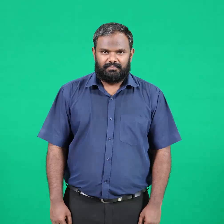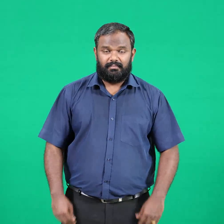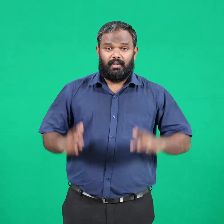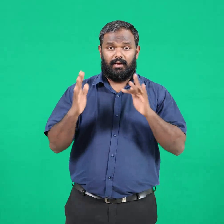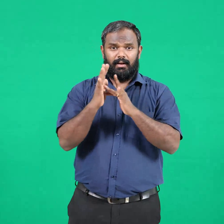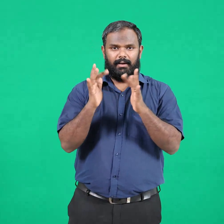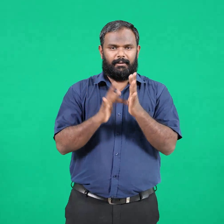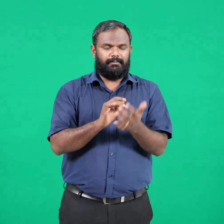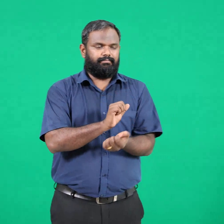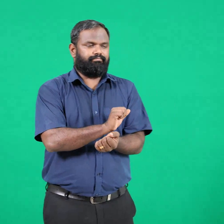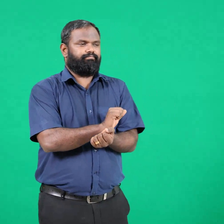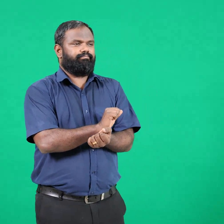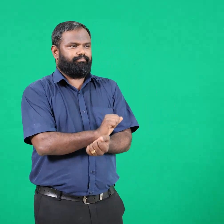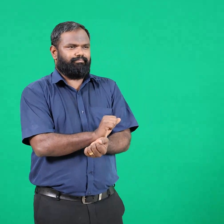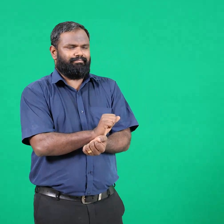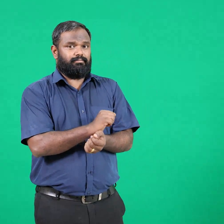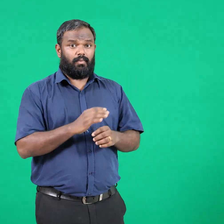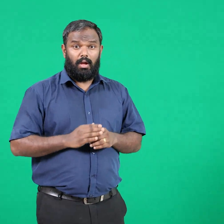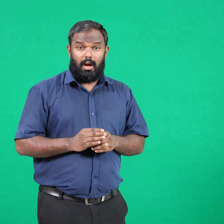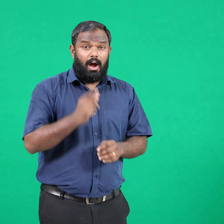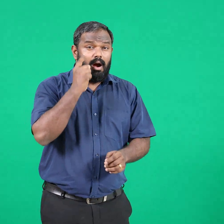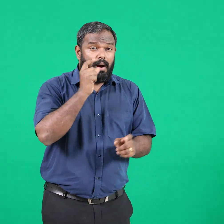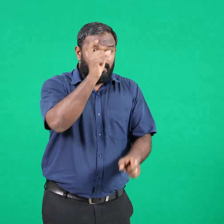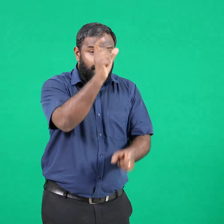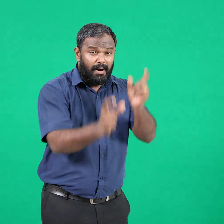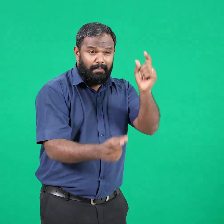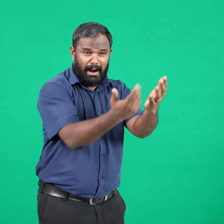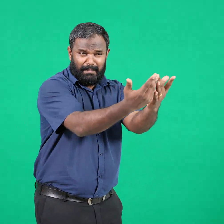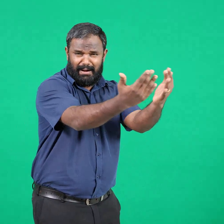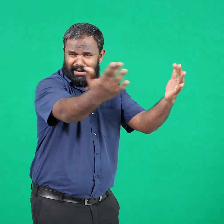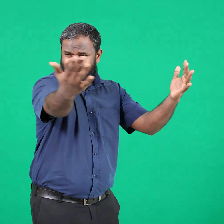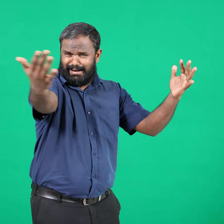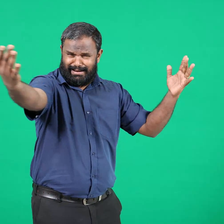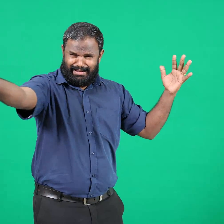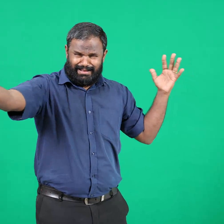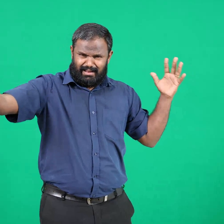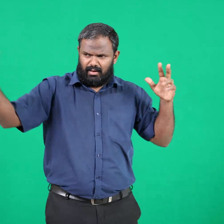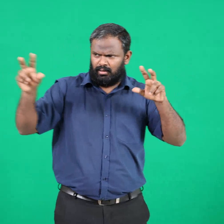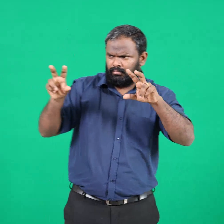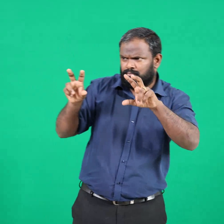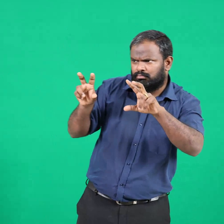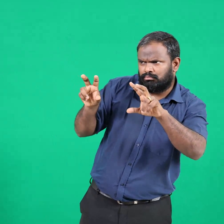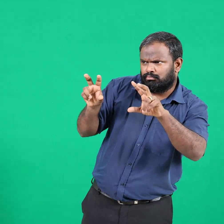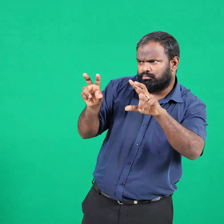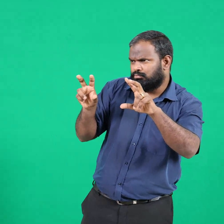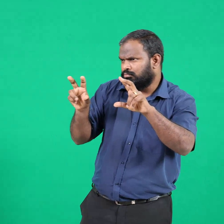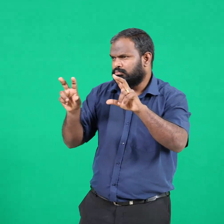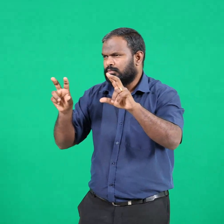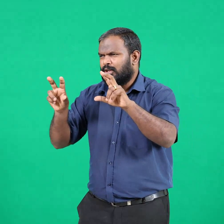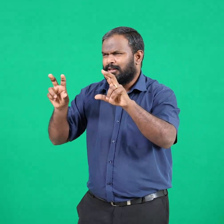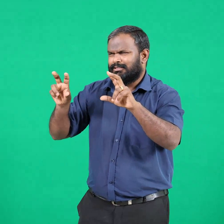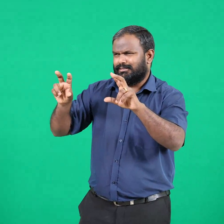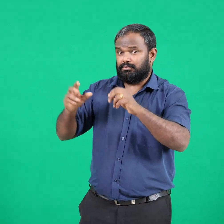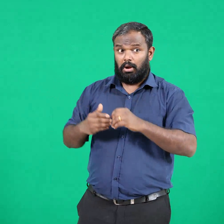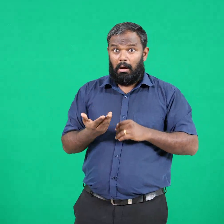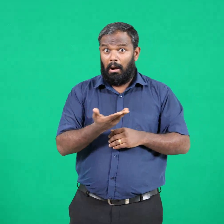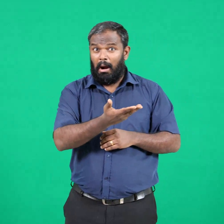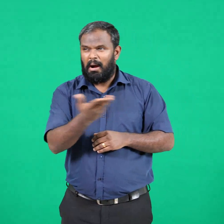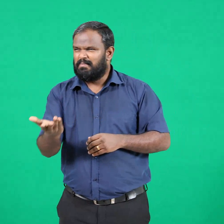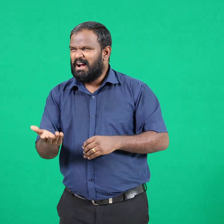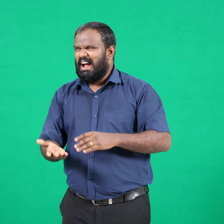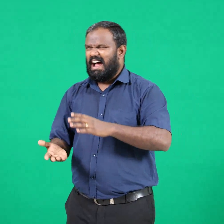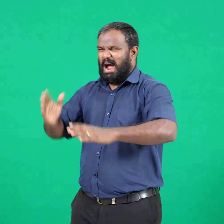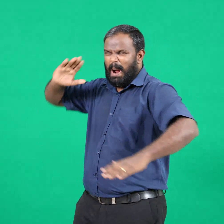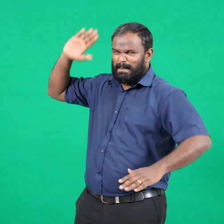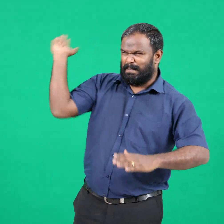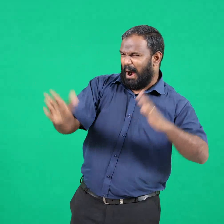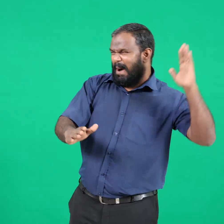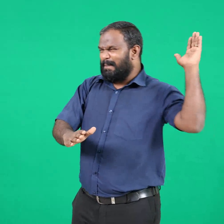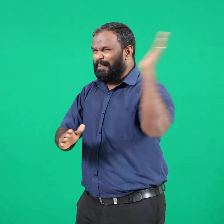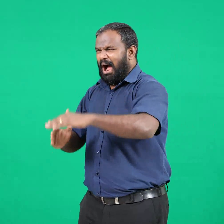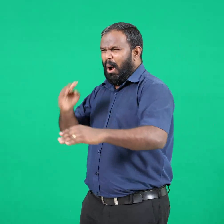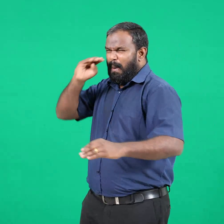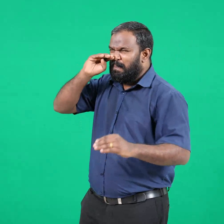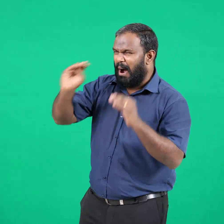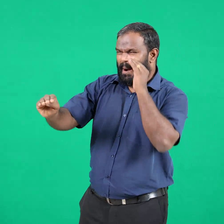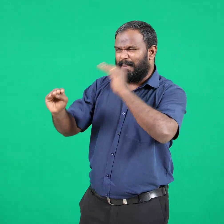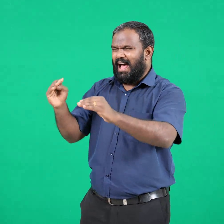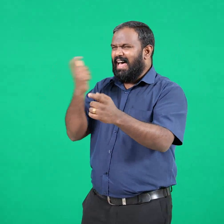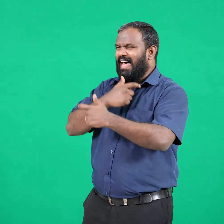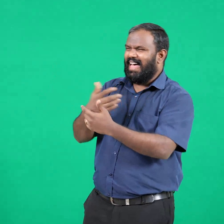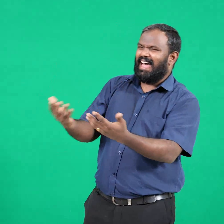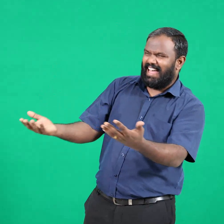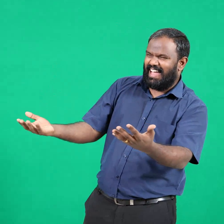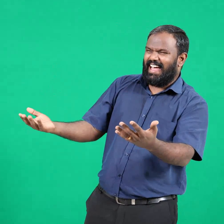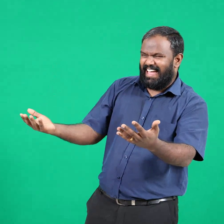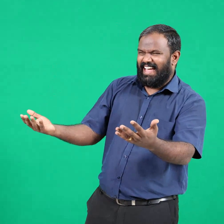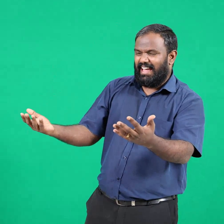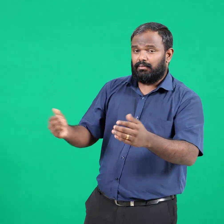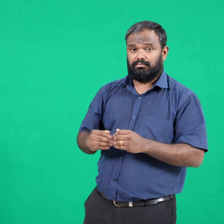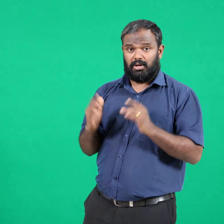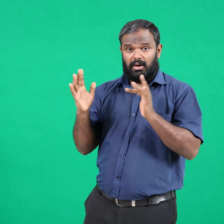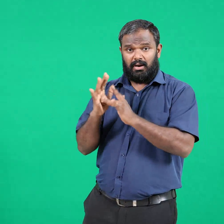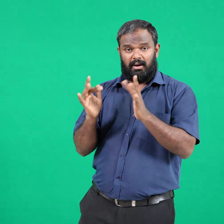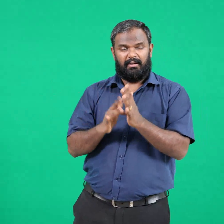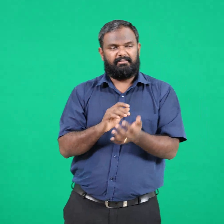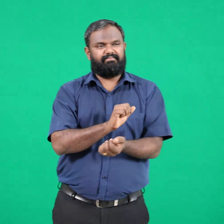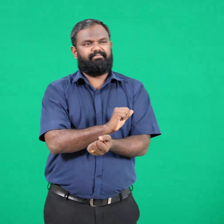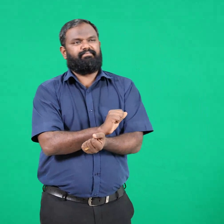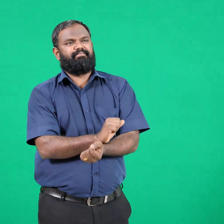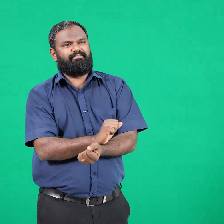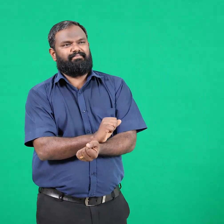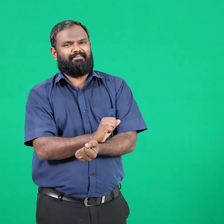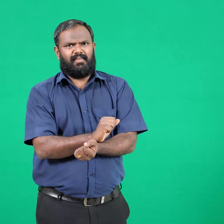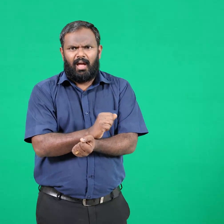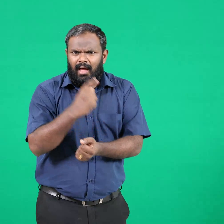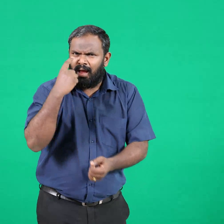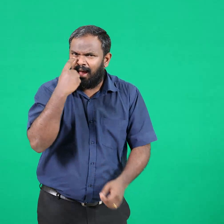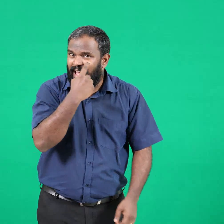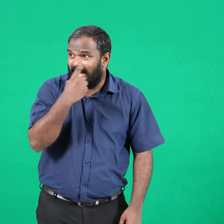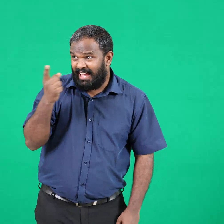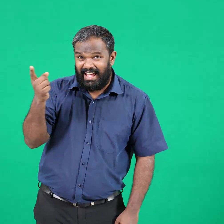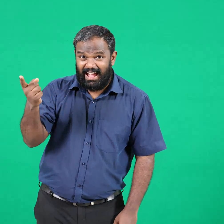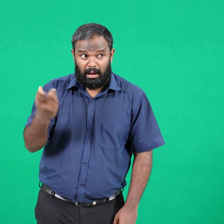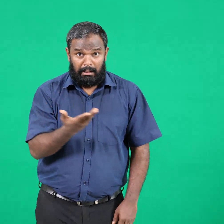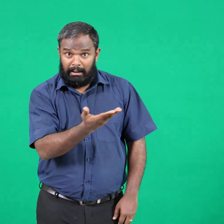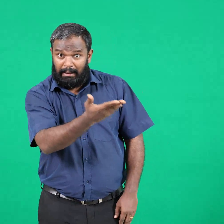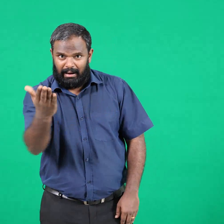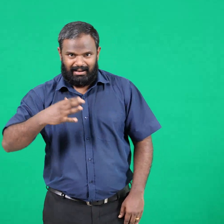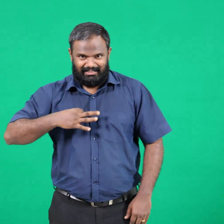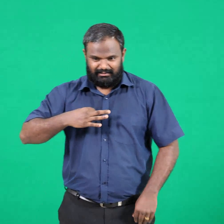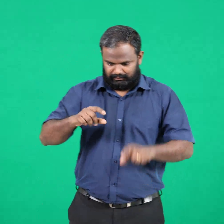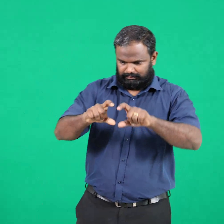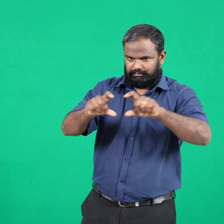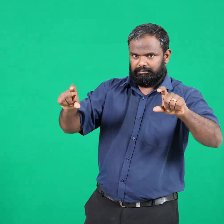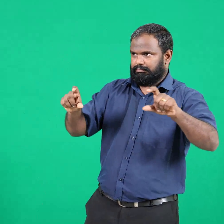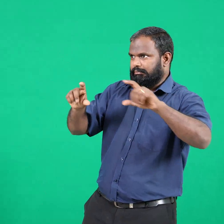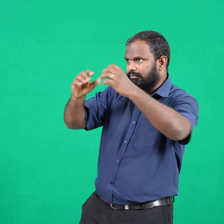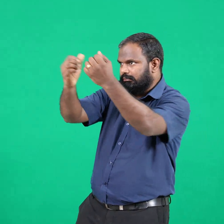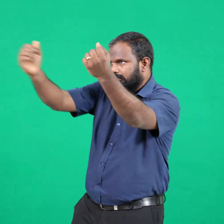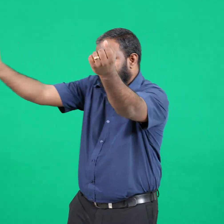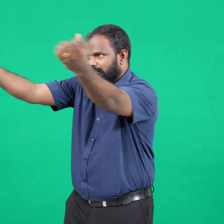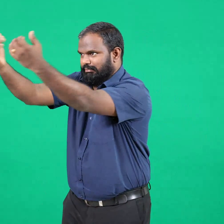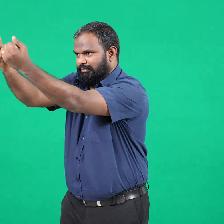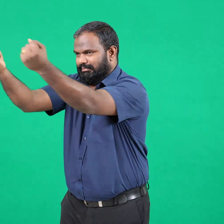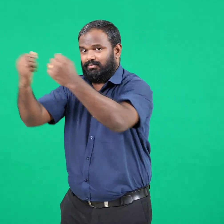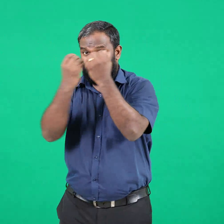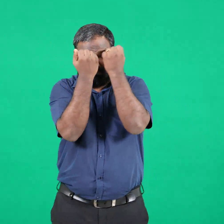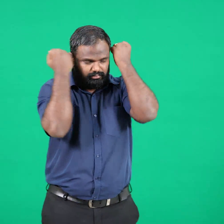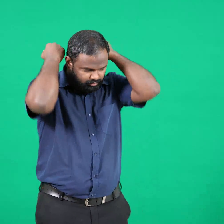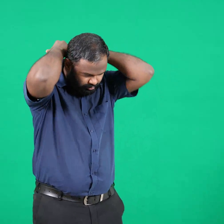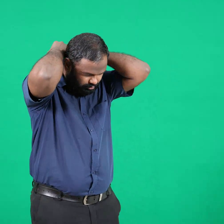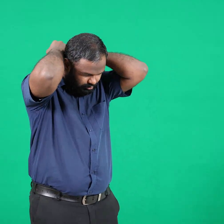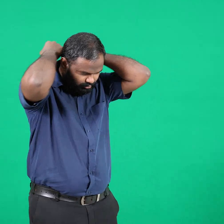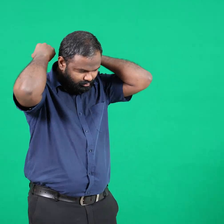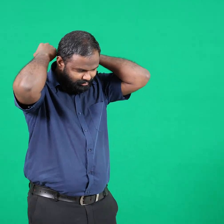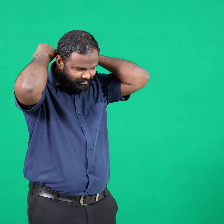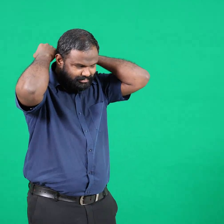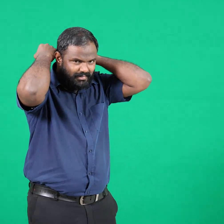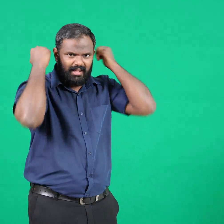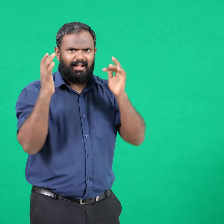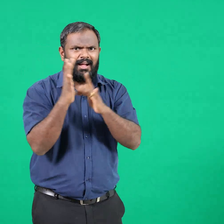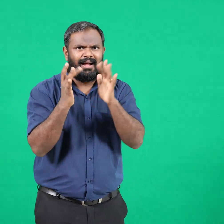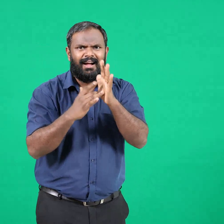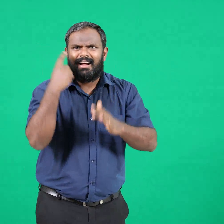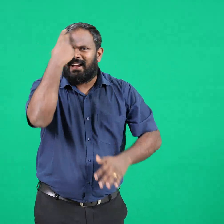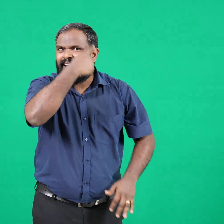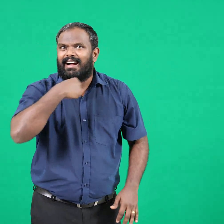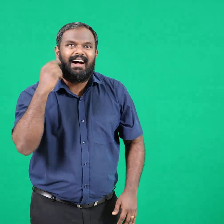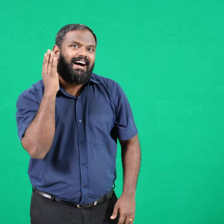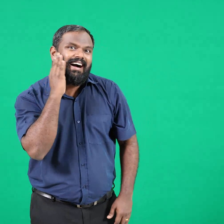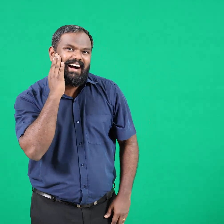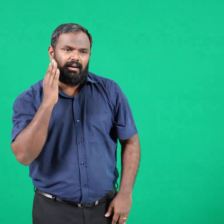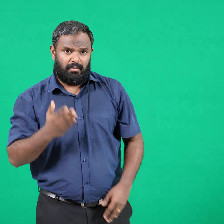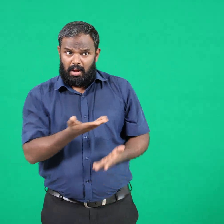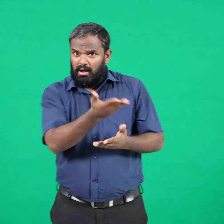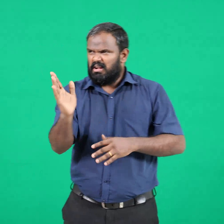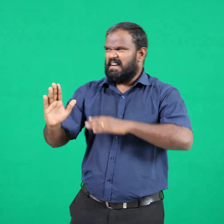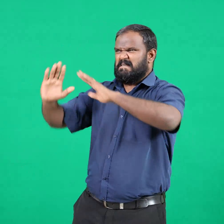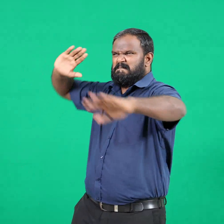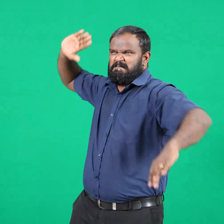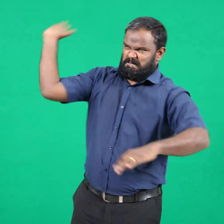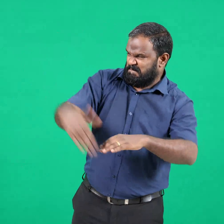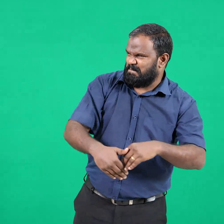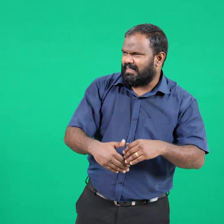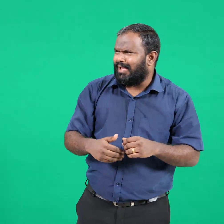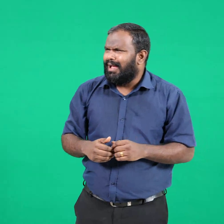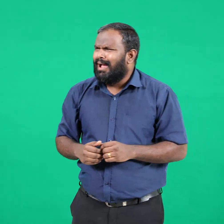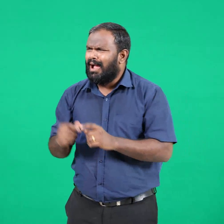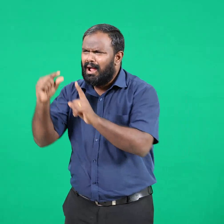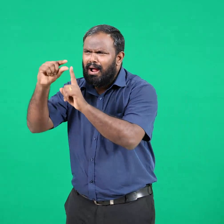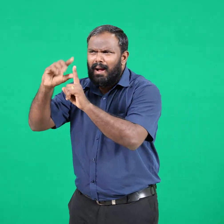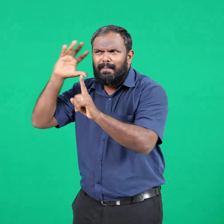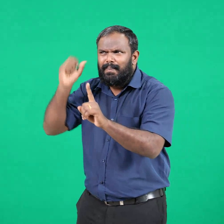The men who were holding Jesus began to mock Him and beat Him. They blindfolded Him and kept demanding, "Prophesy!